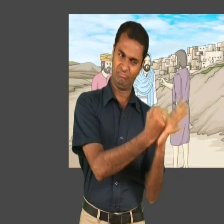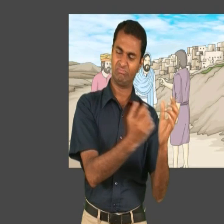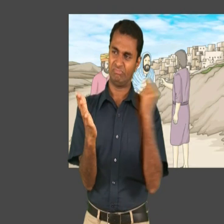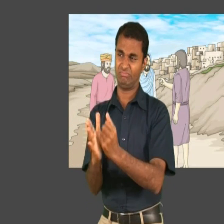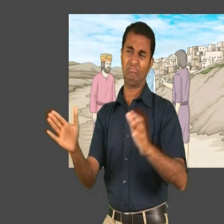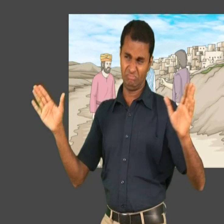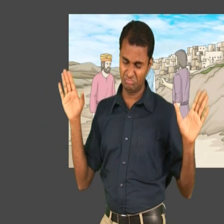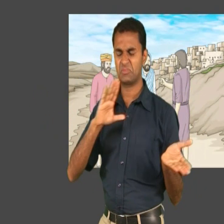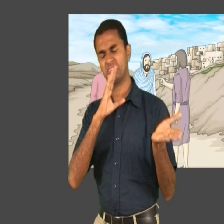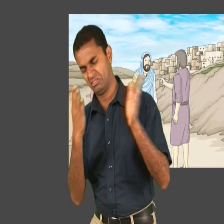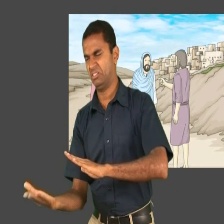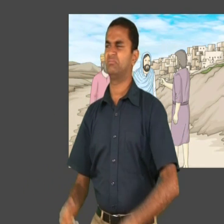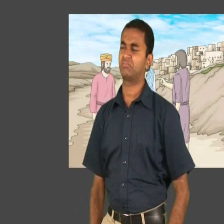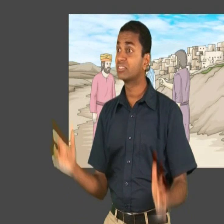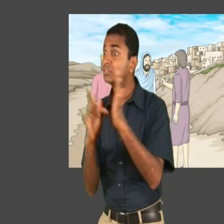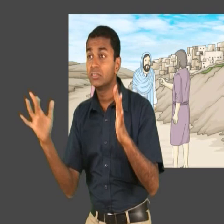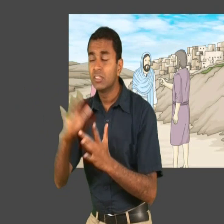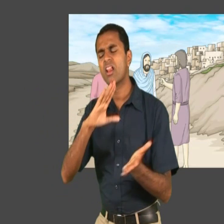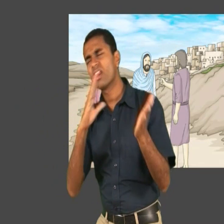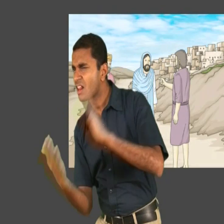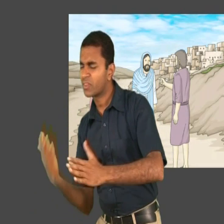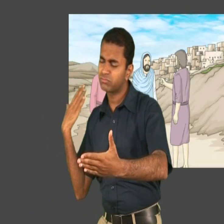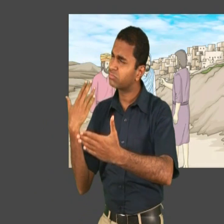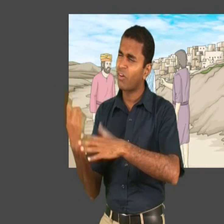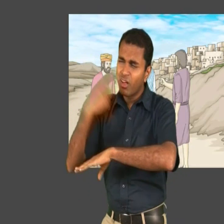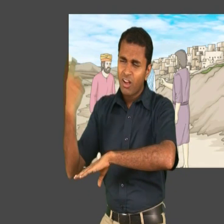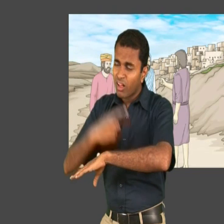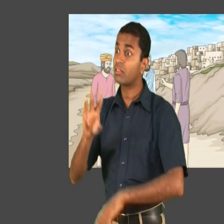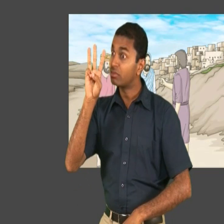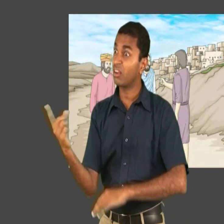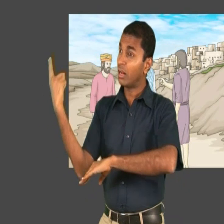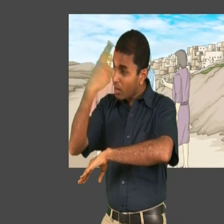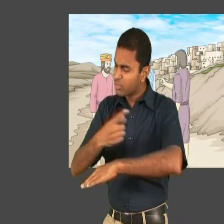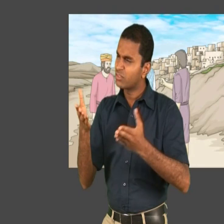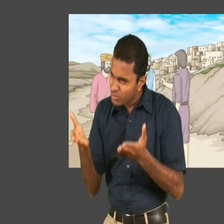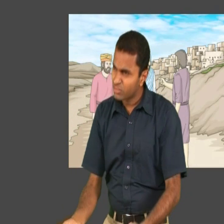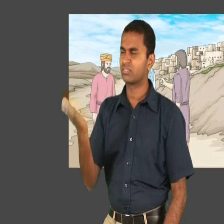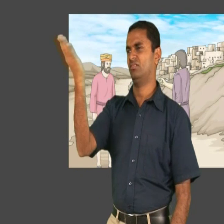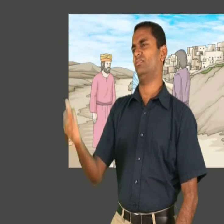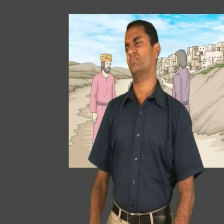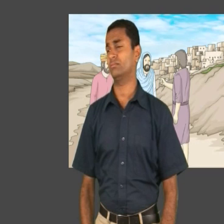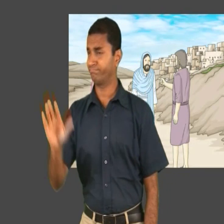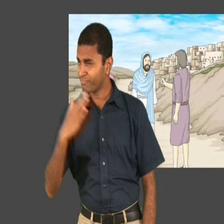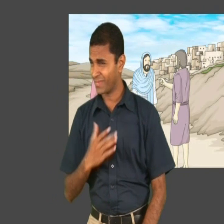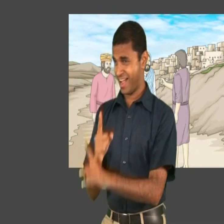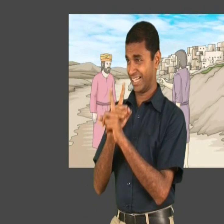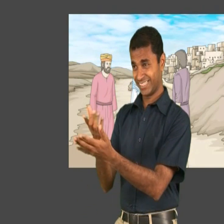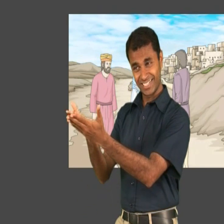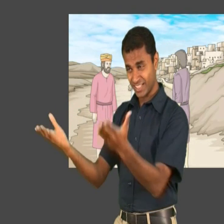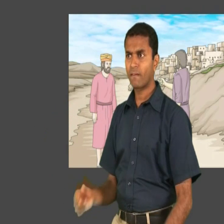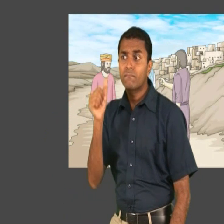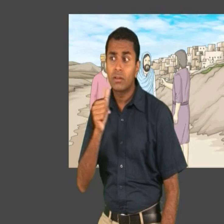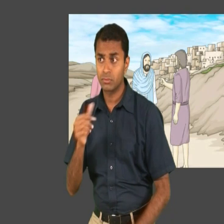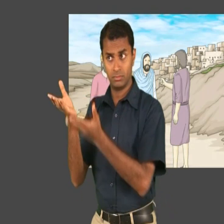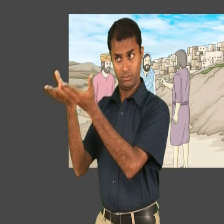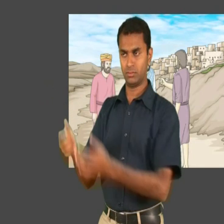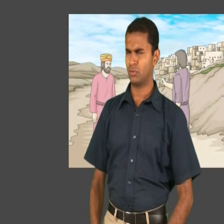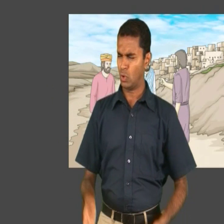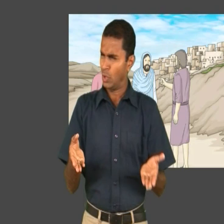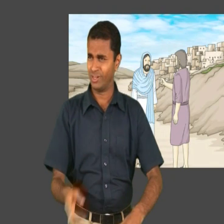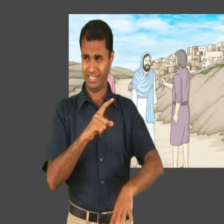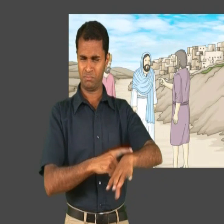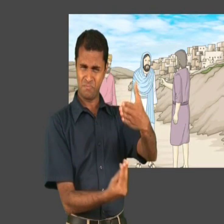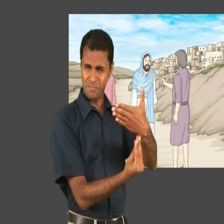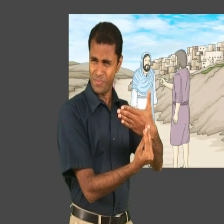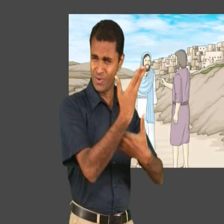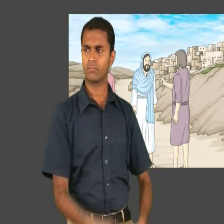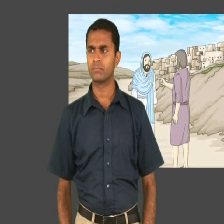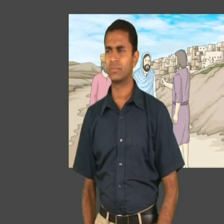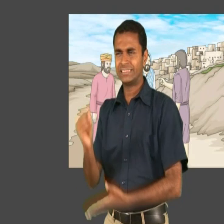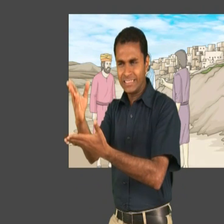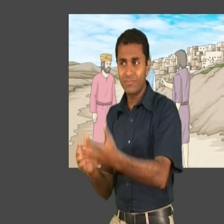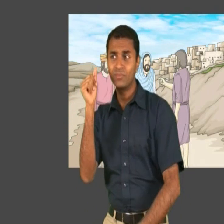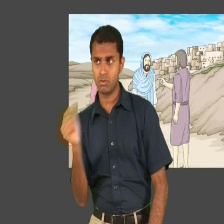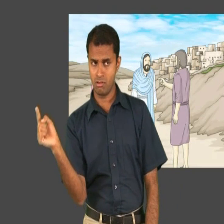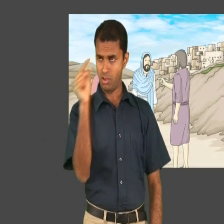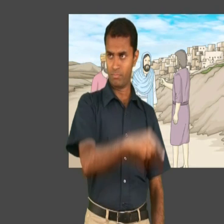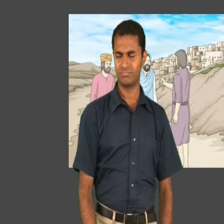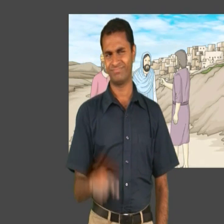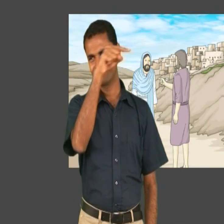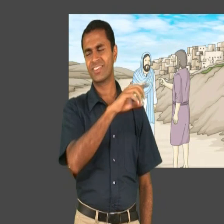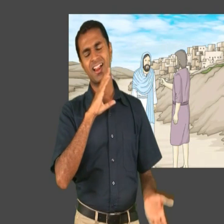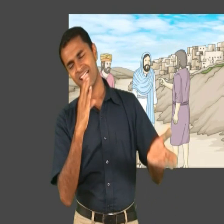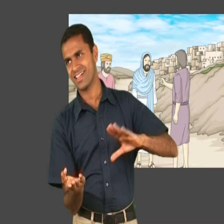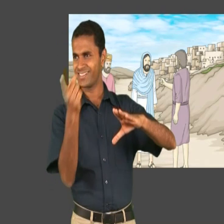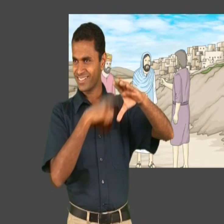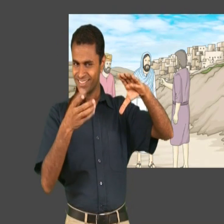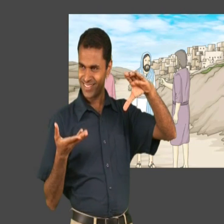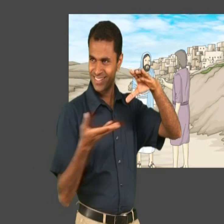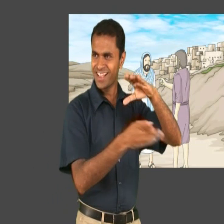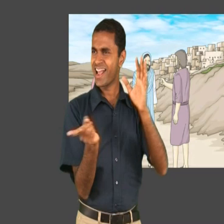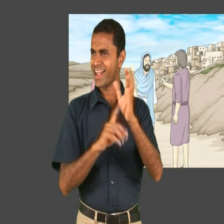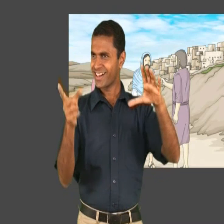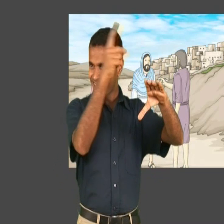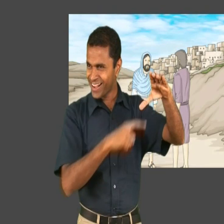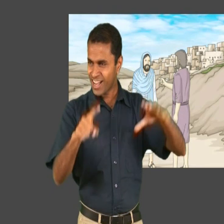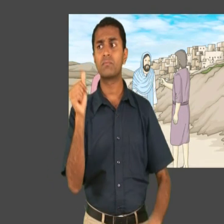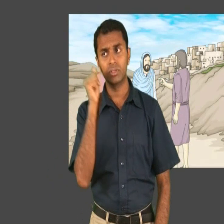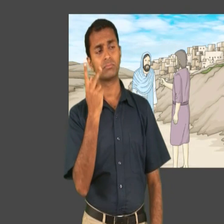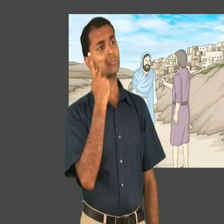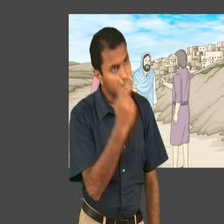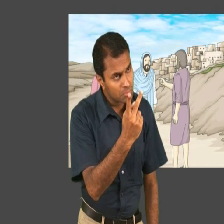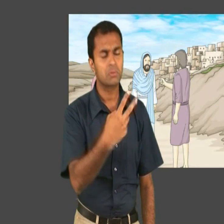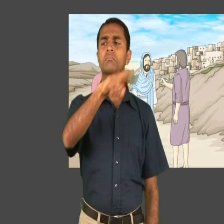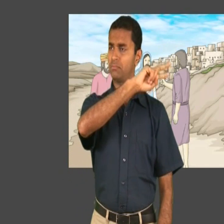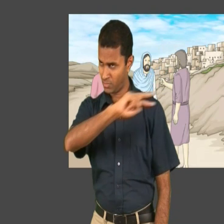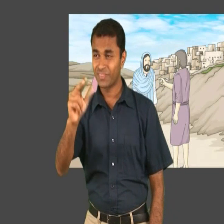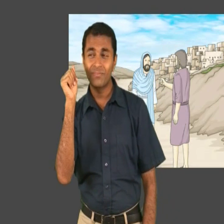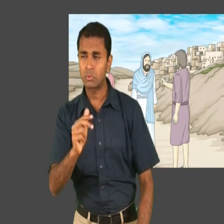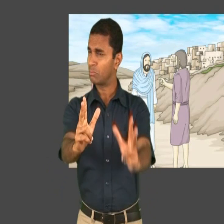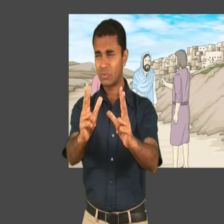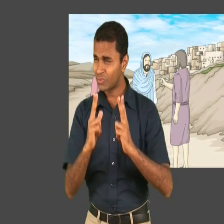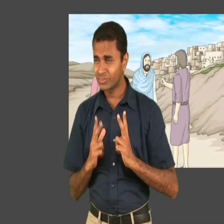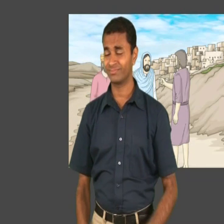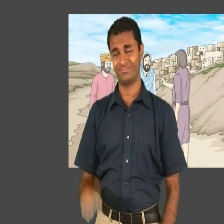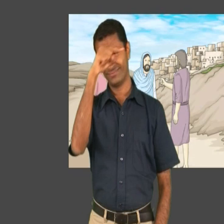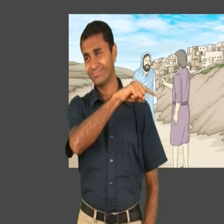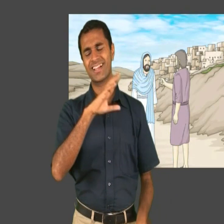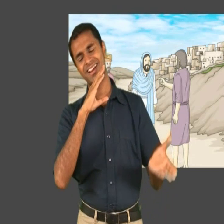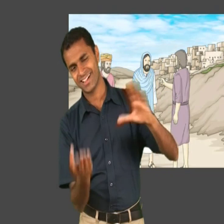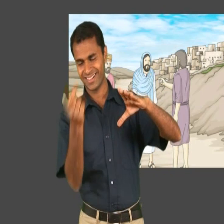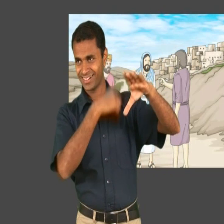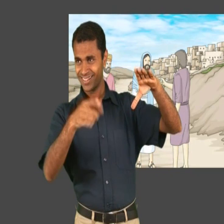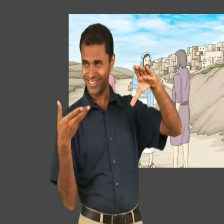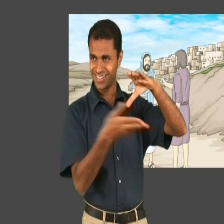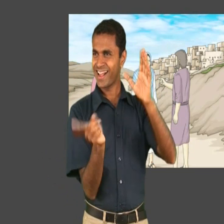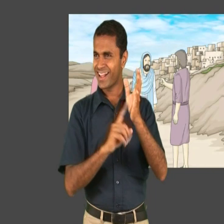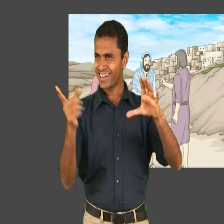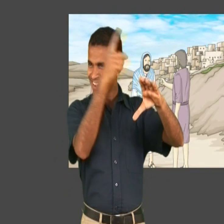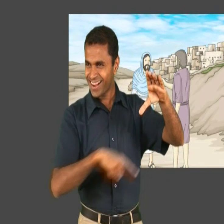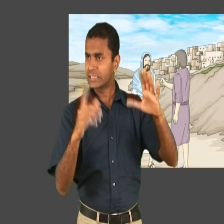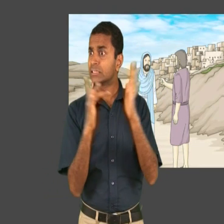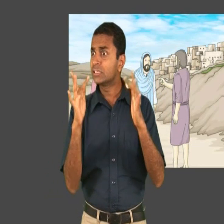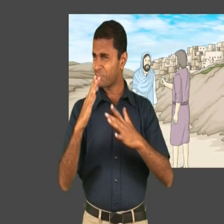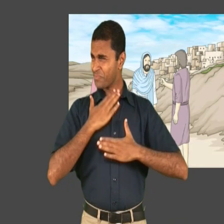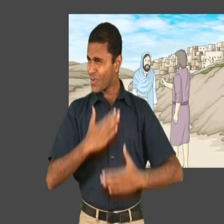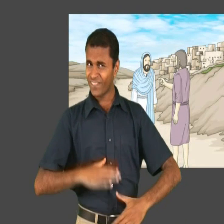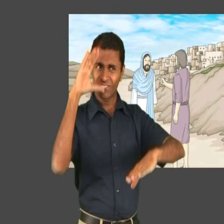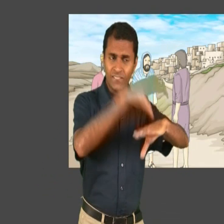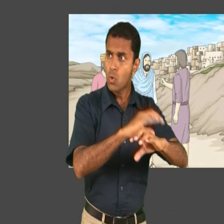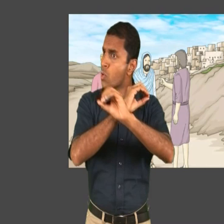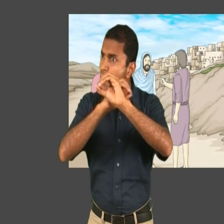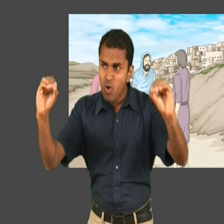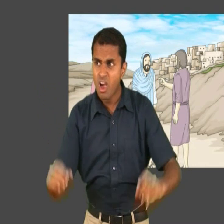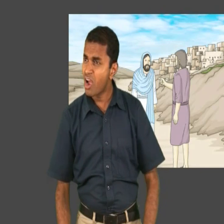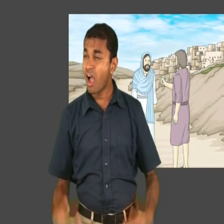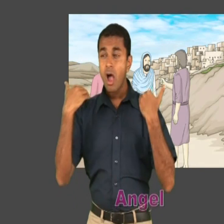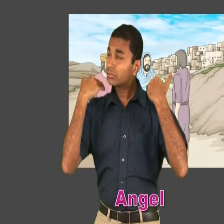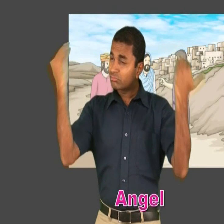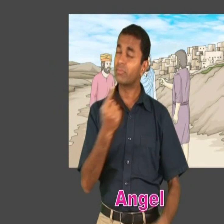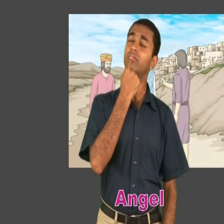They were at the tomb early this morning, but they did not find His body. They came and told us they had seen a vision of angels, who said that Jesus was alive.